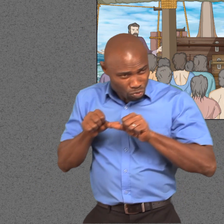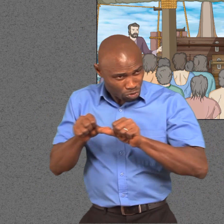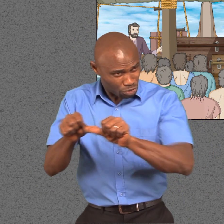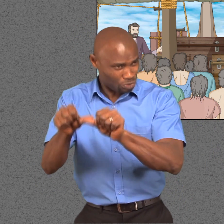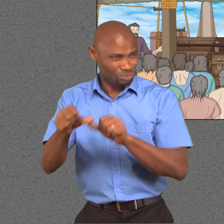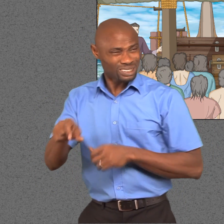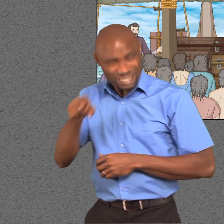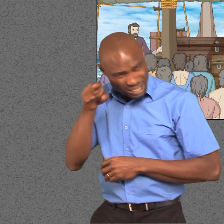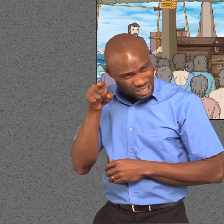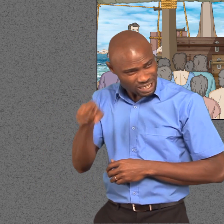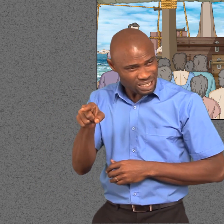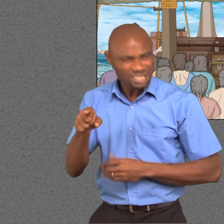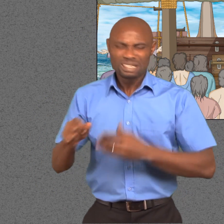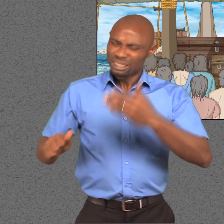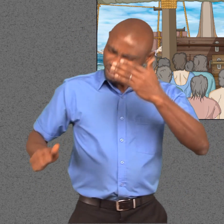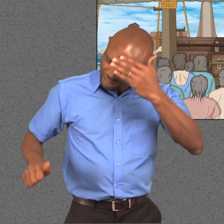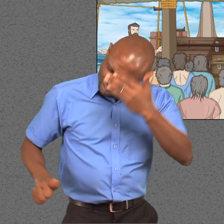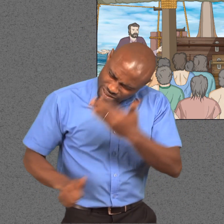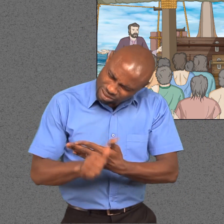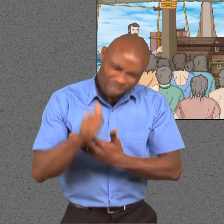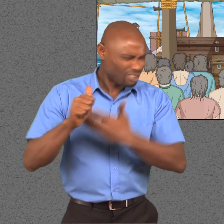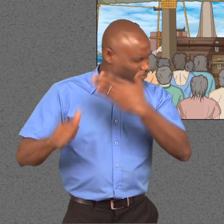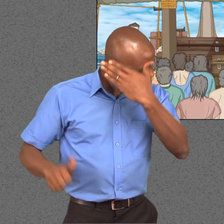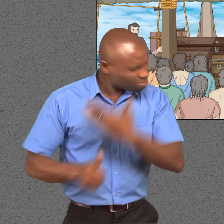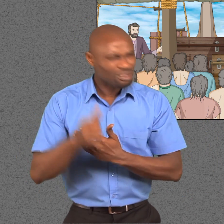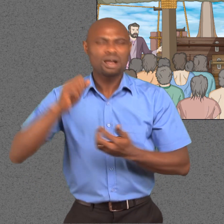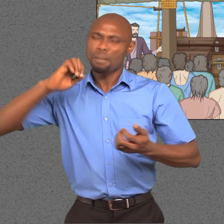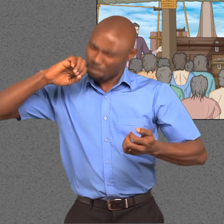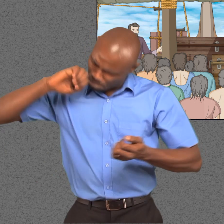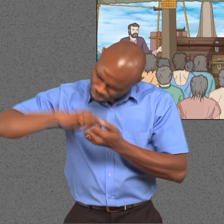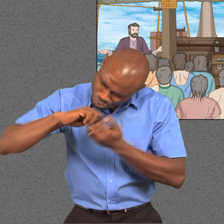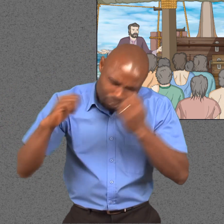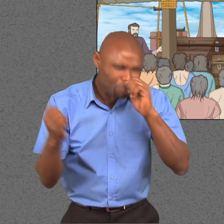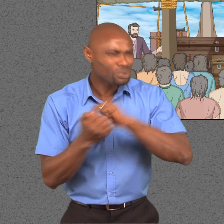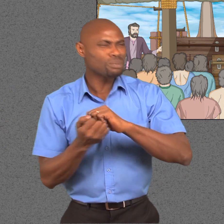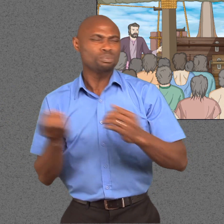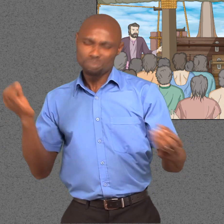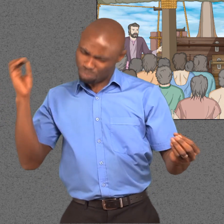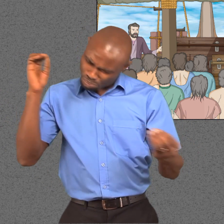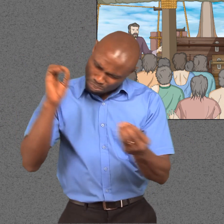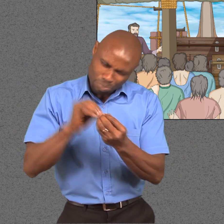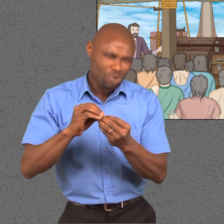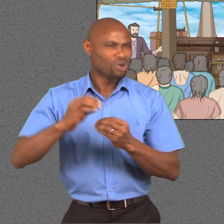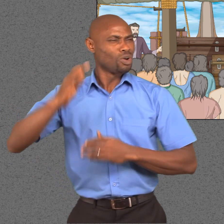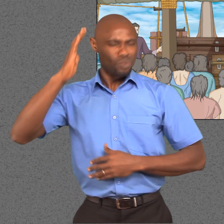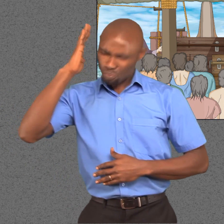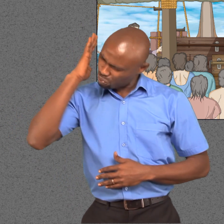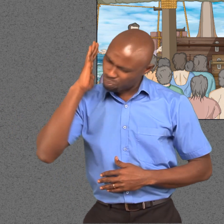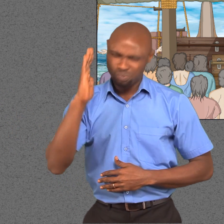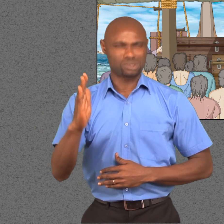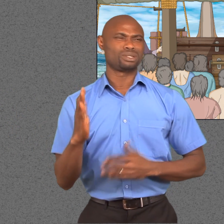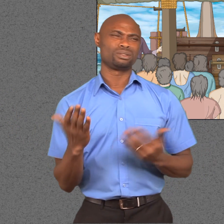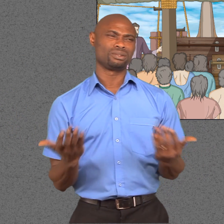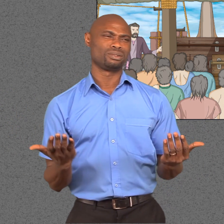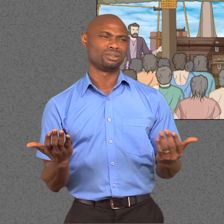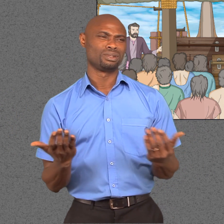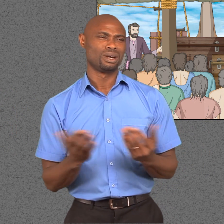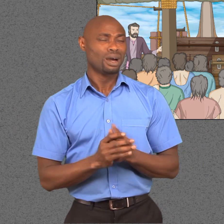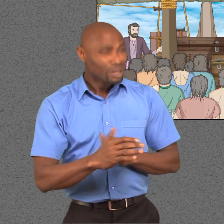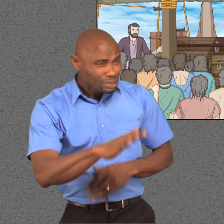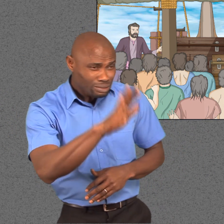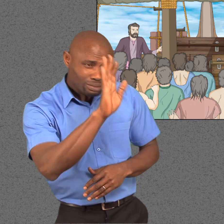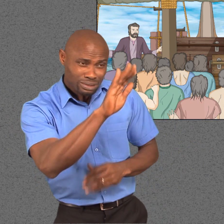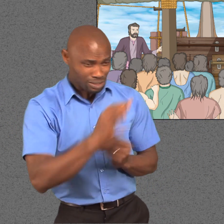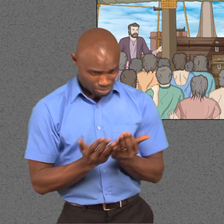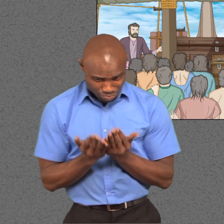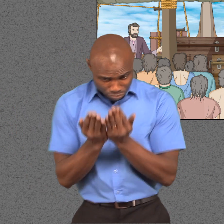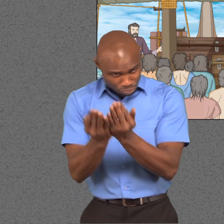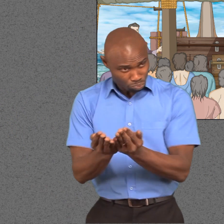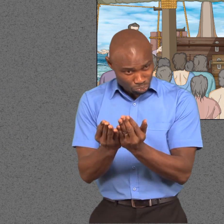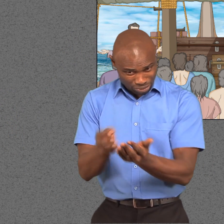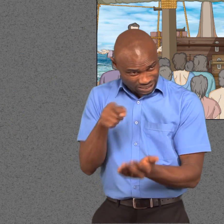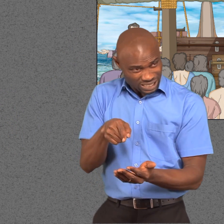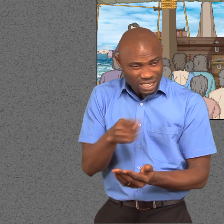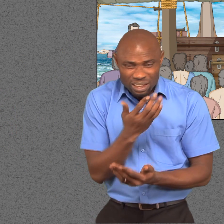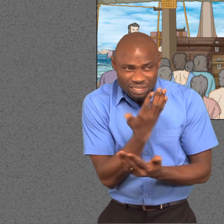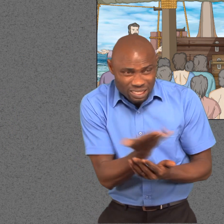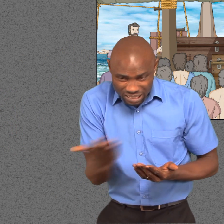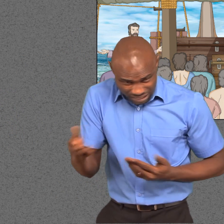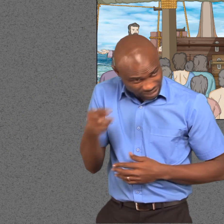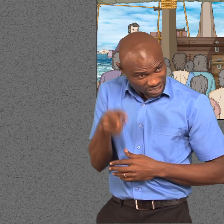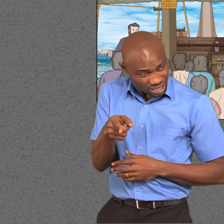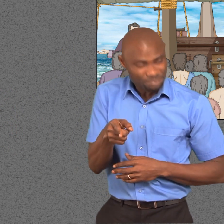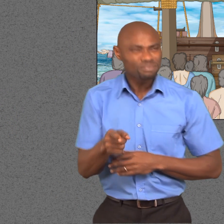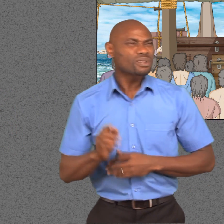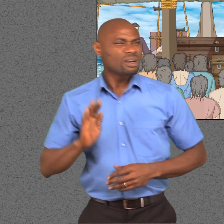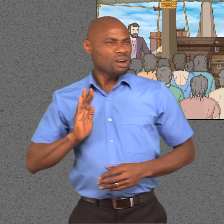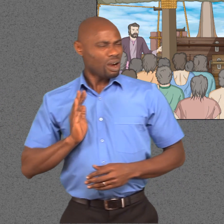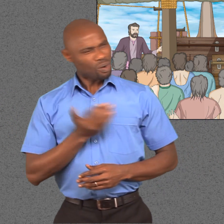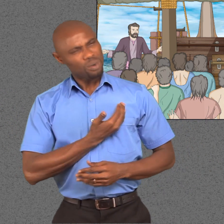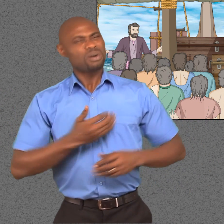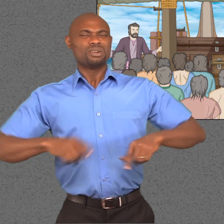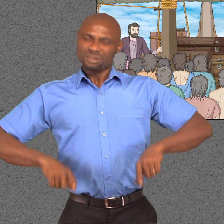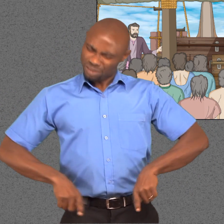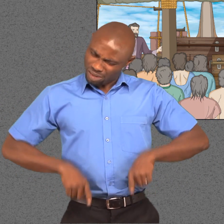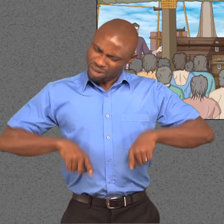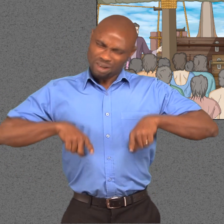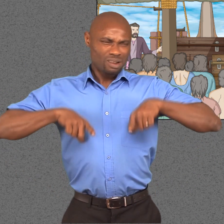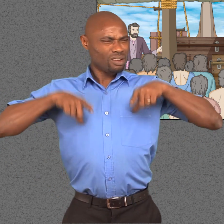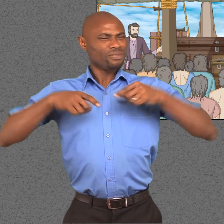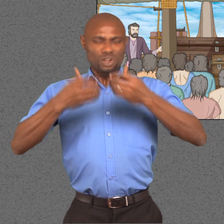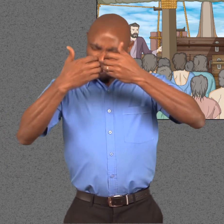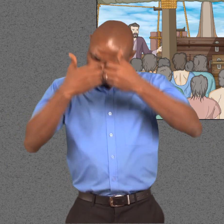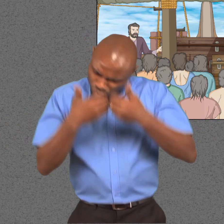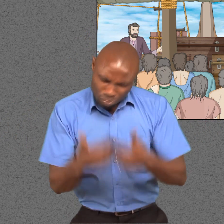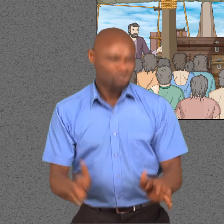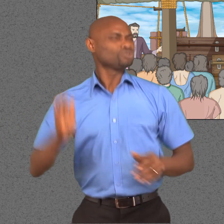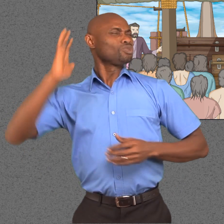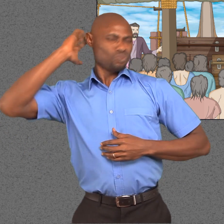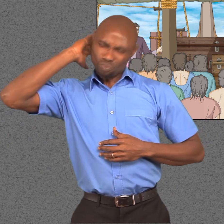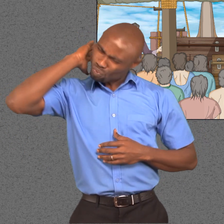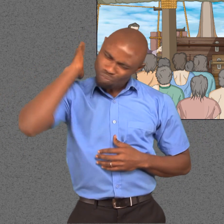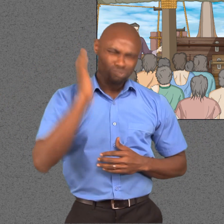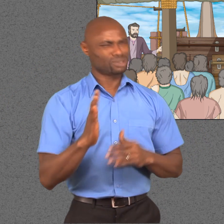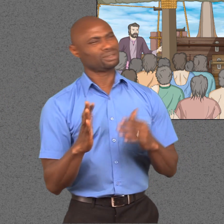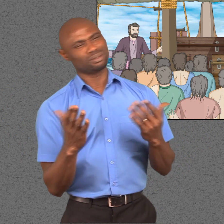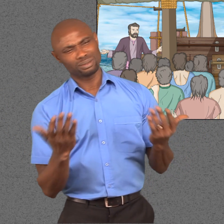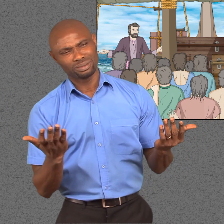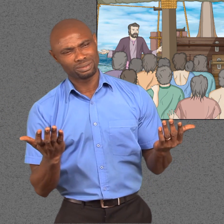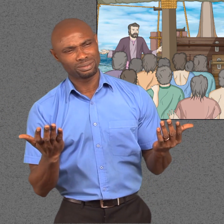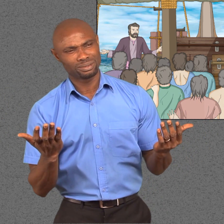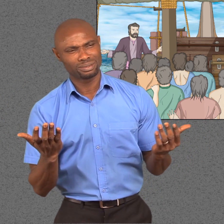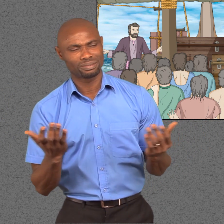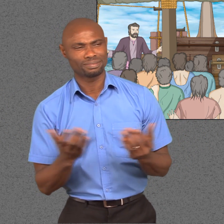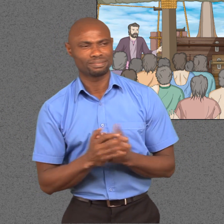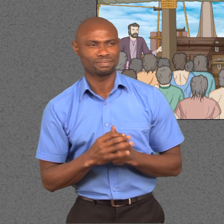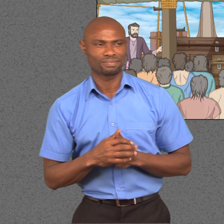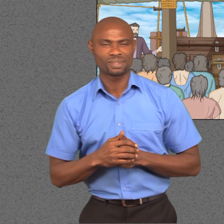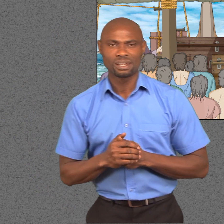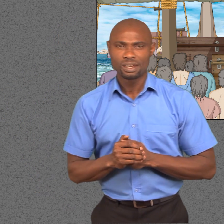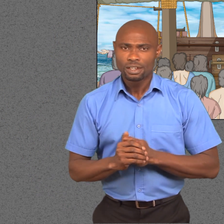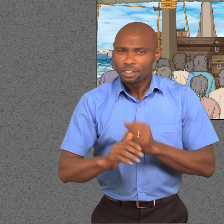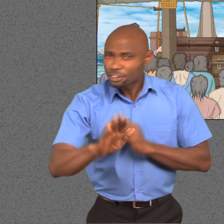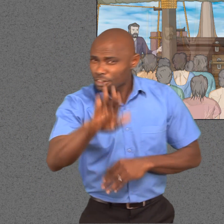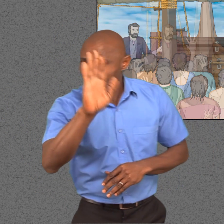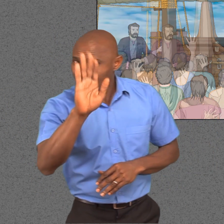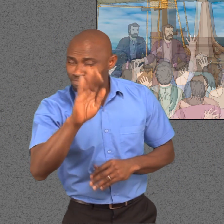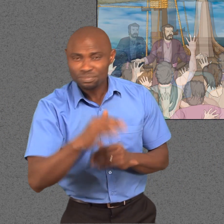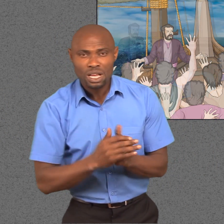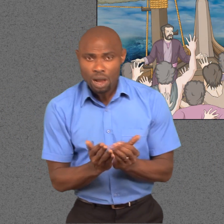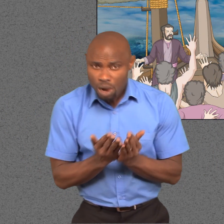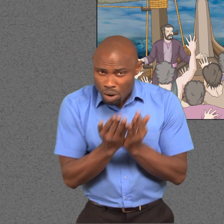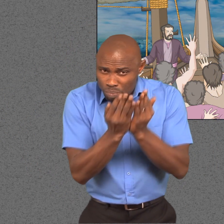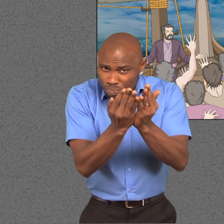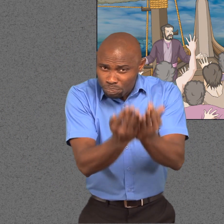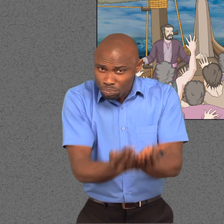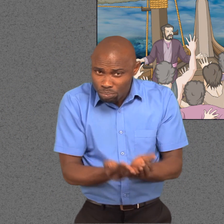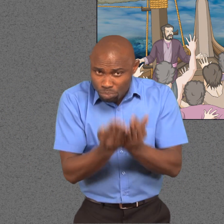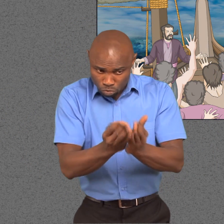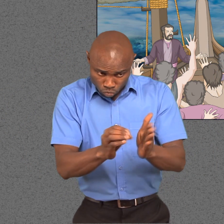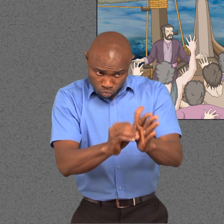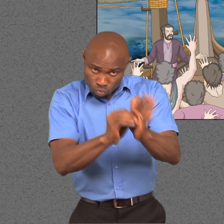But contrary to Paul’s advice, the centurion was persuaded by the pilot and by the owner of the ship.